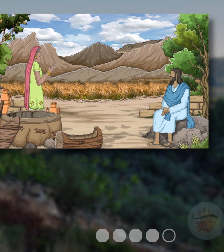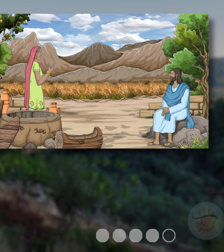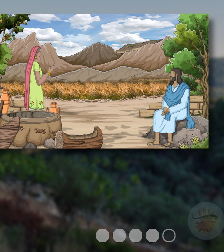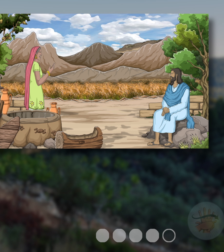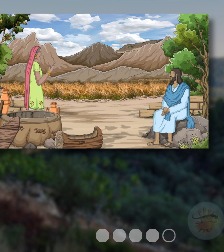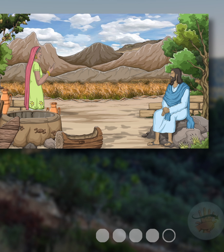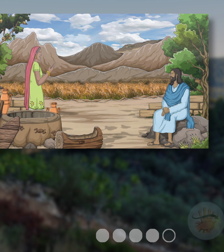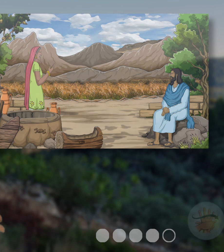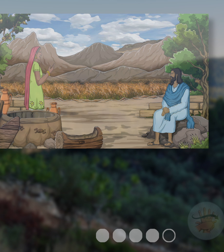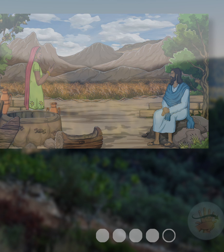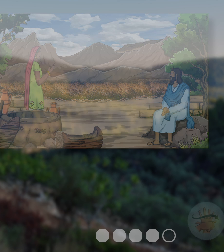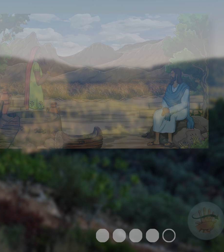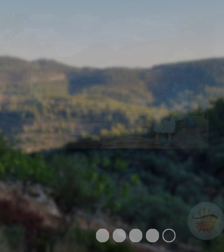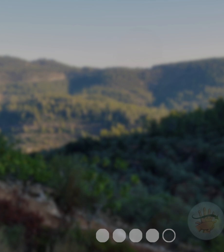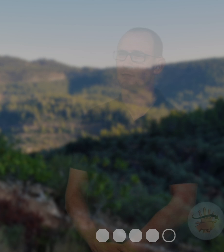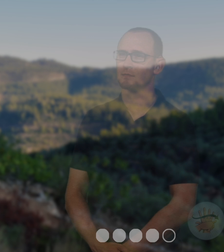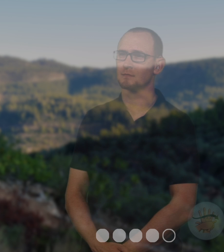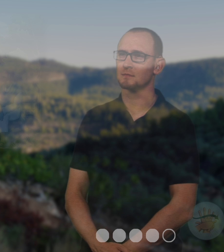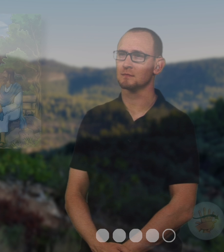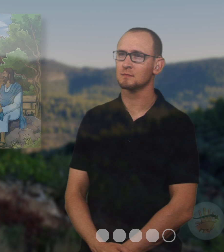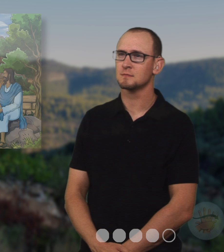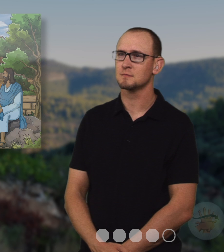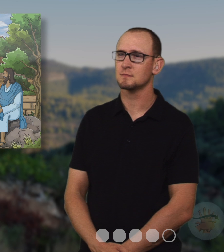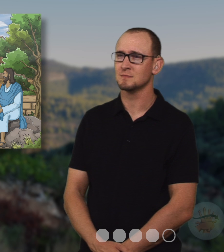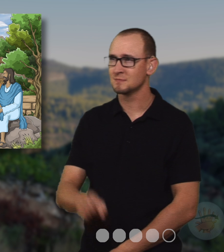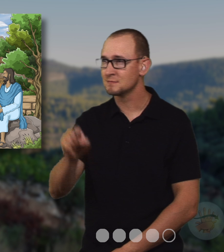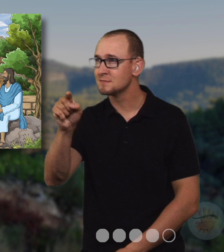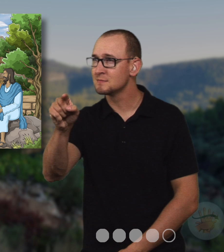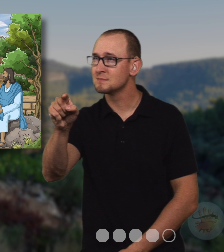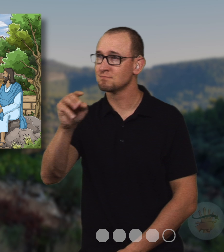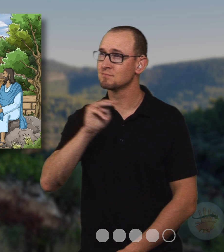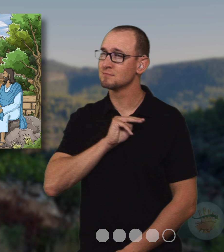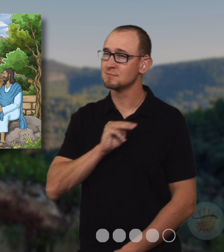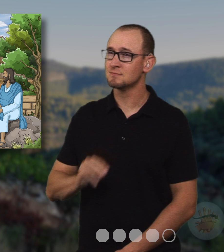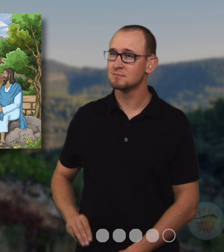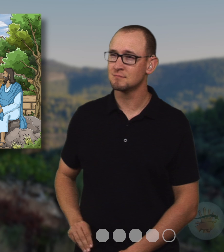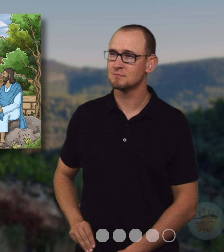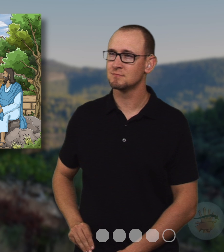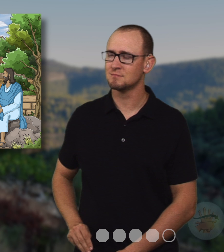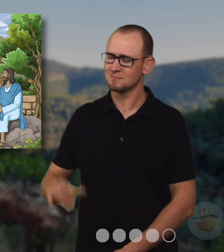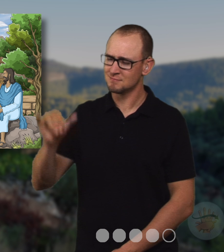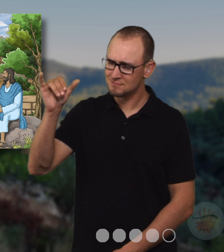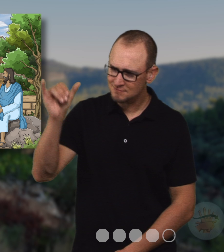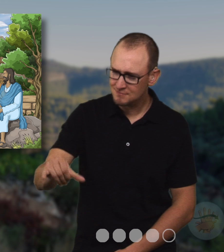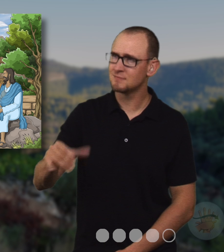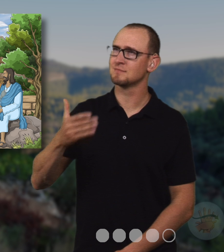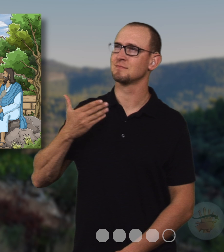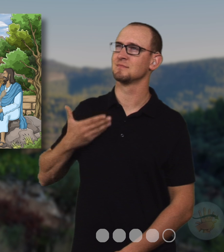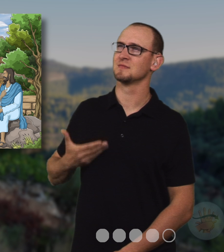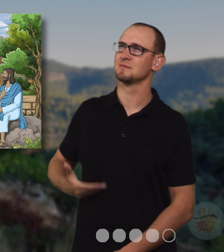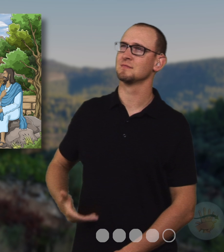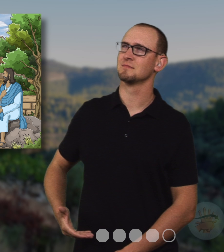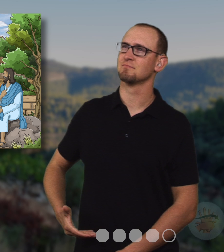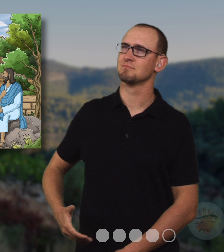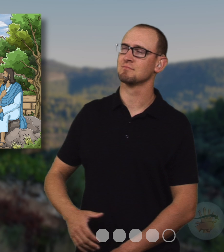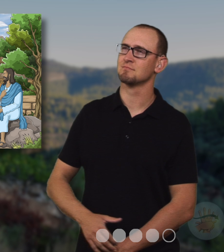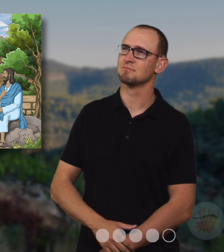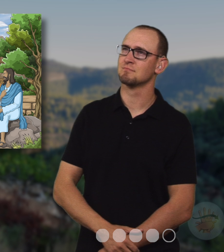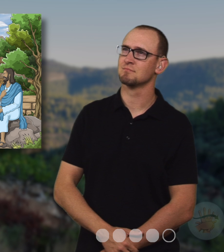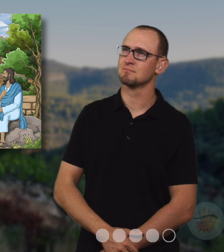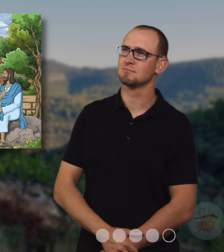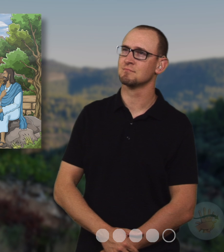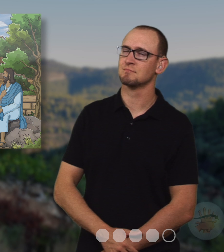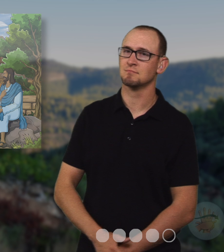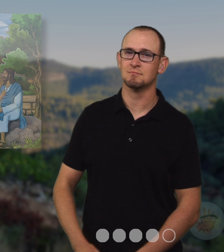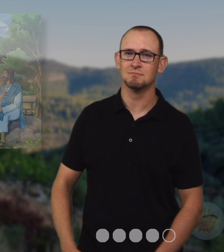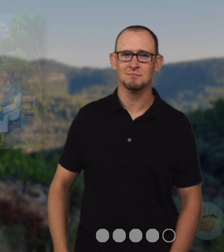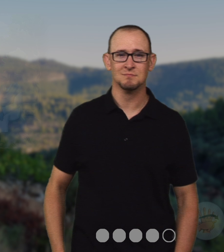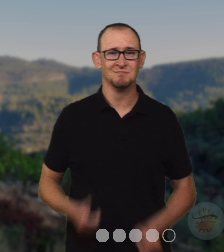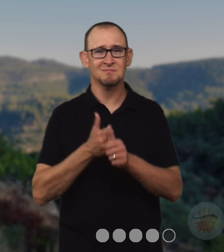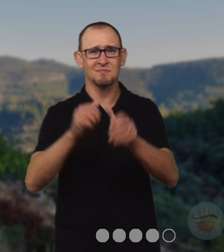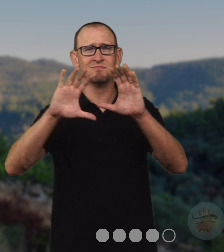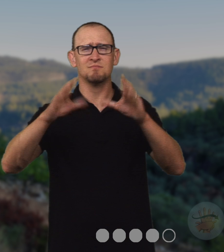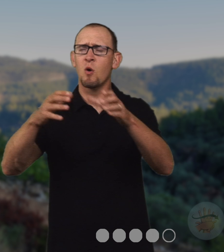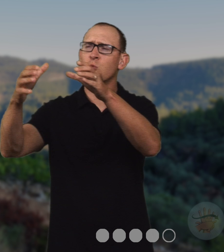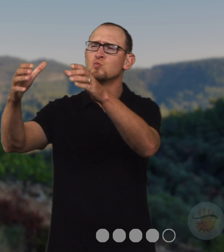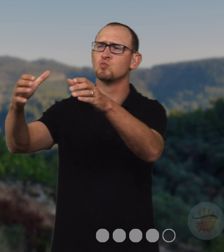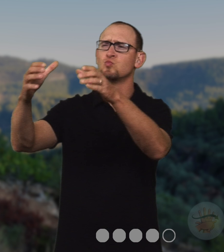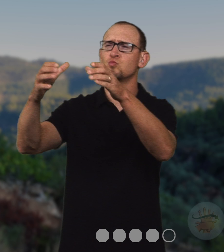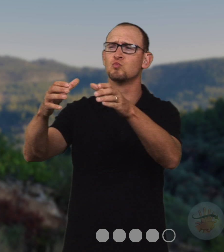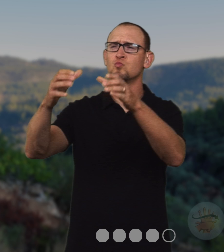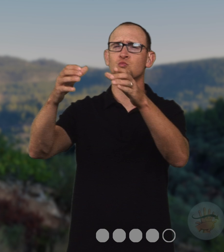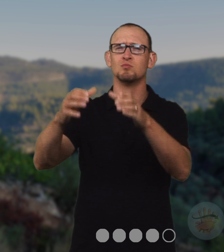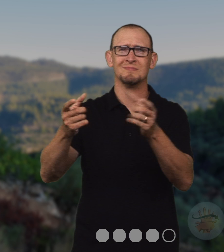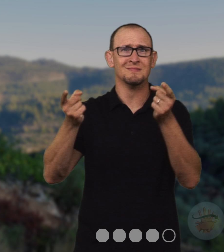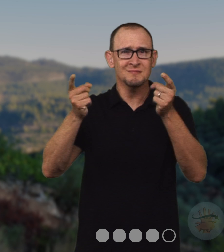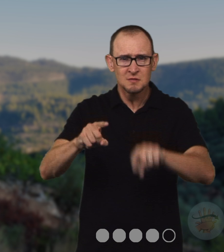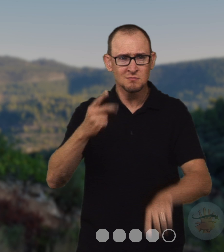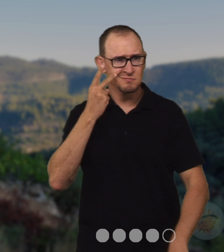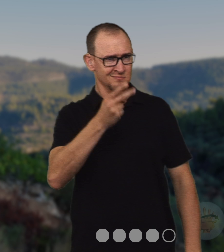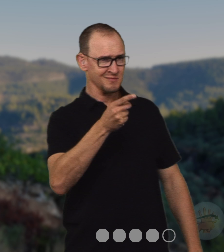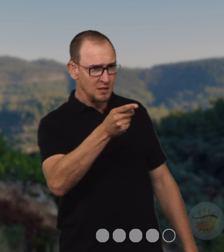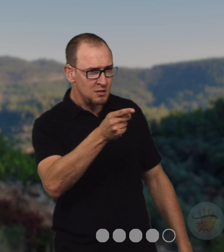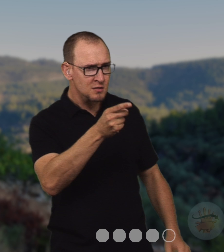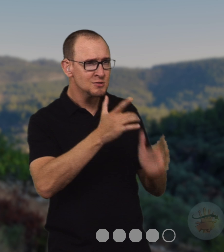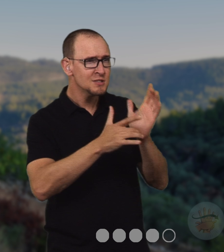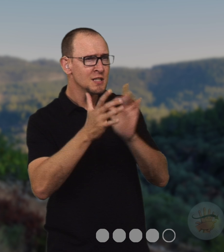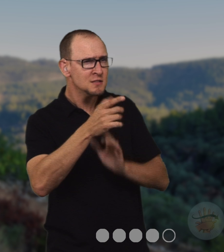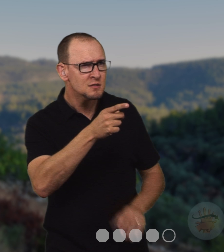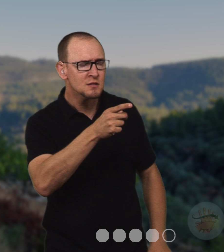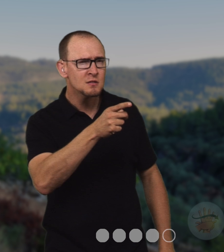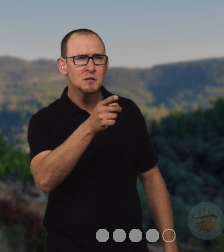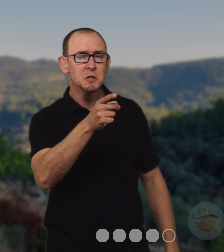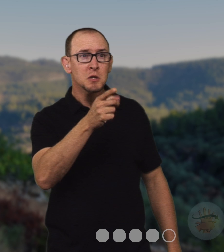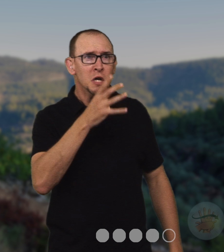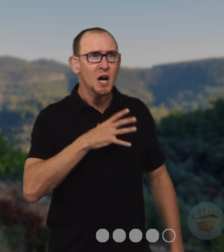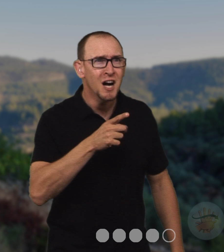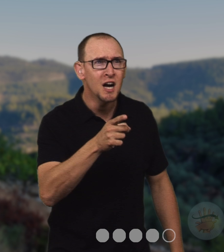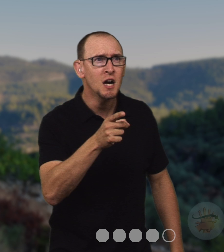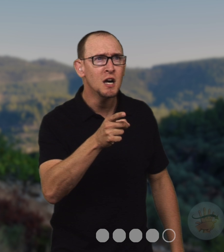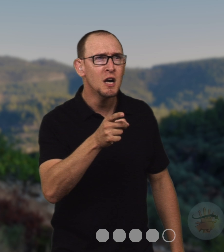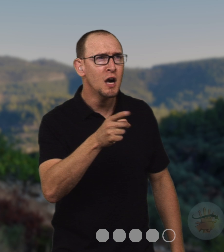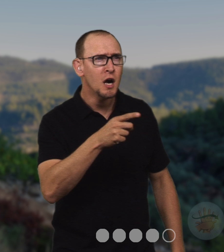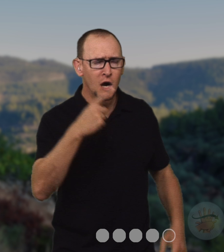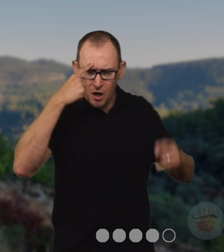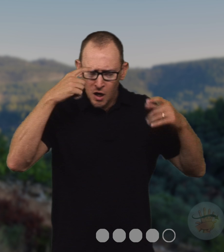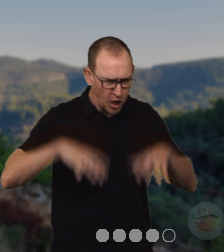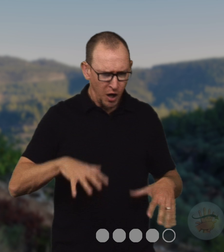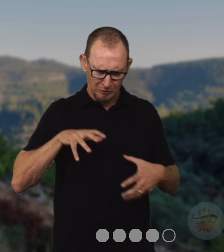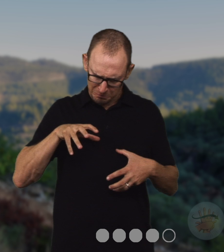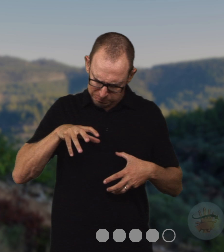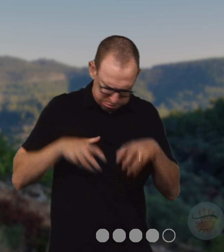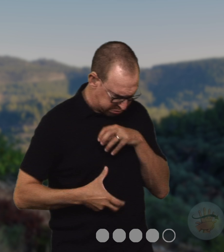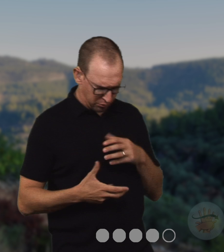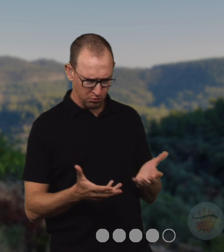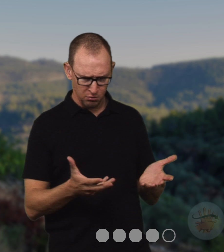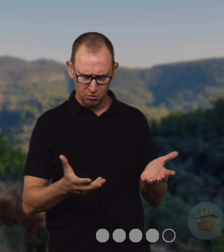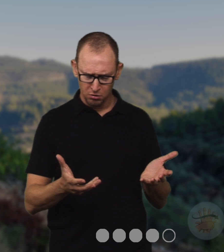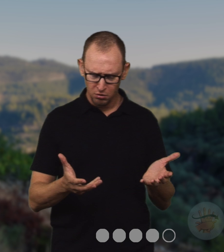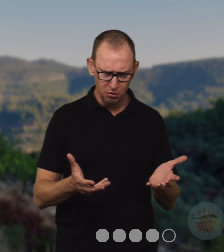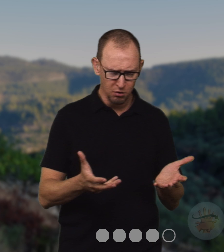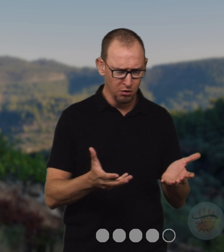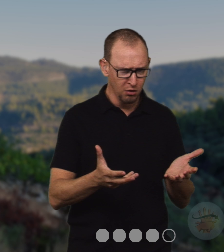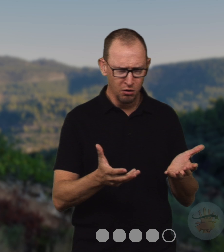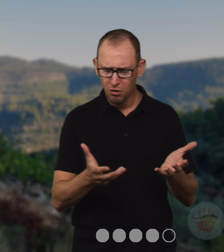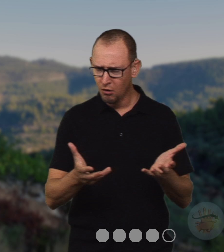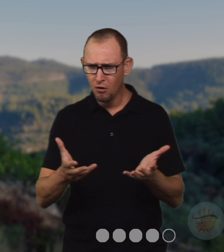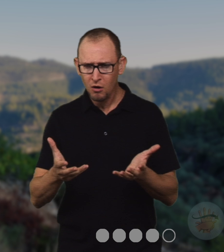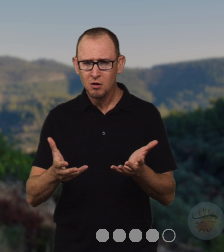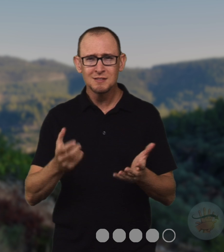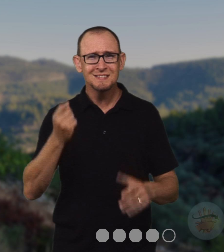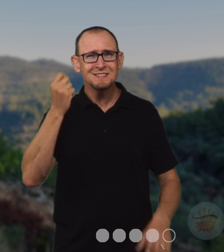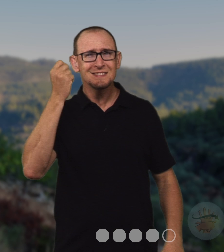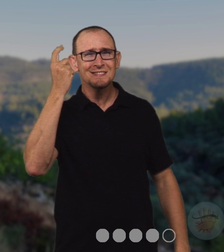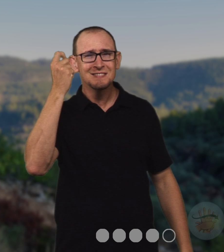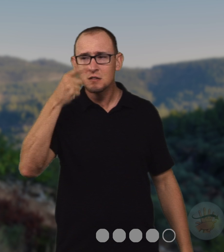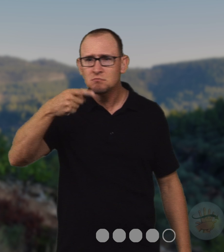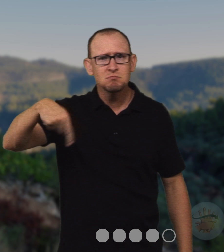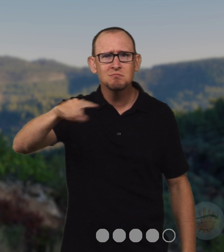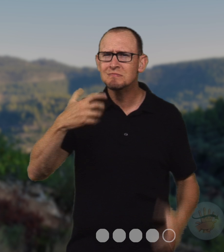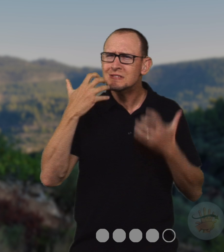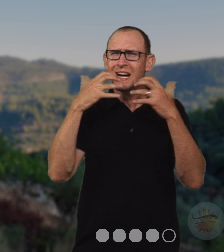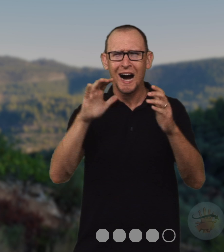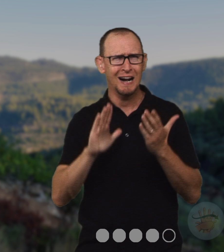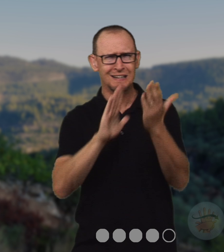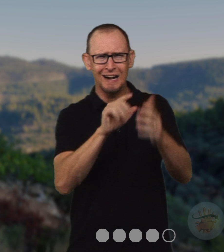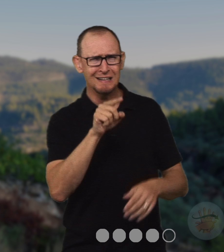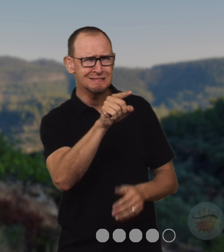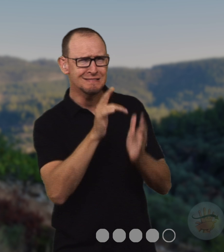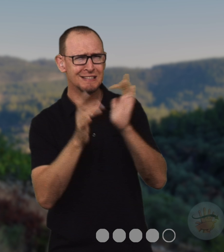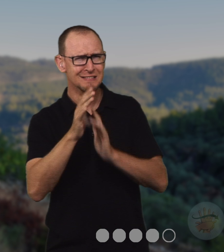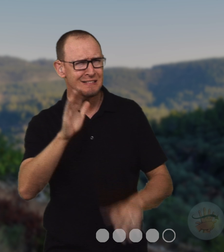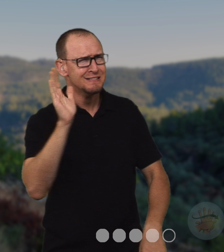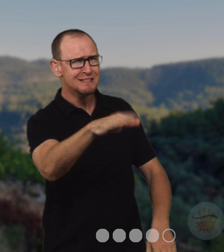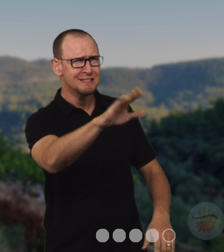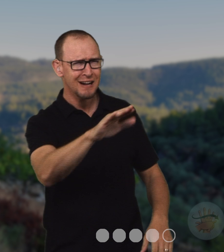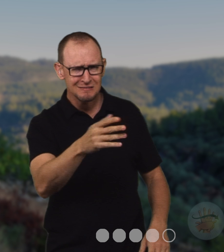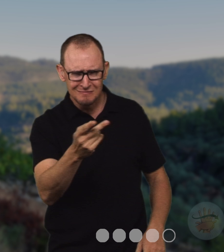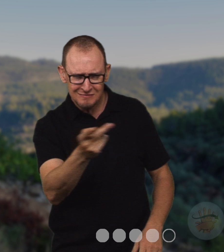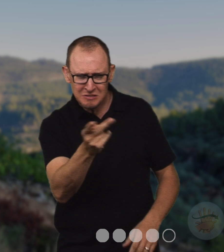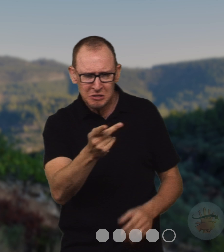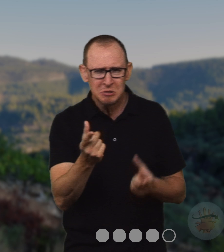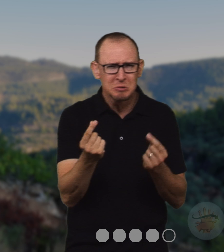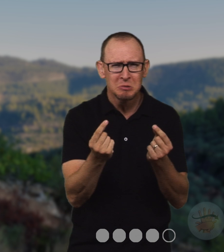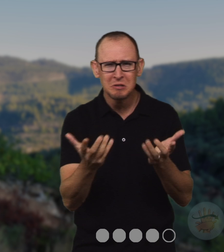Jesus answered, “I who speak to you am He.” Just then His disciples returned and were surprised that He was speaking with a woman.